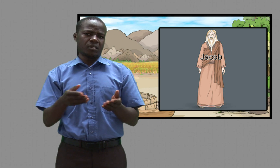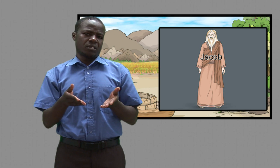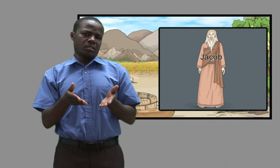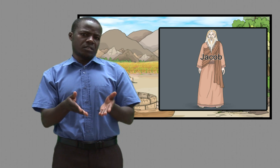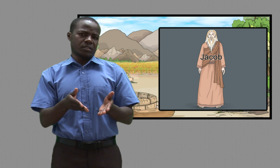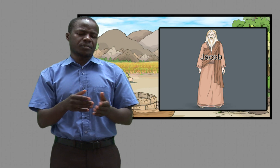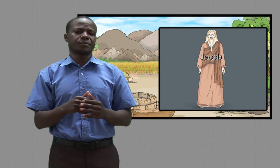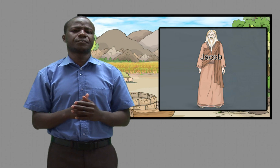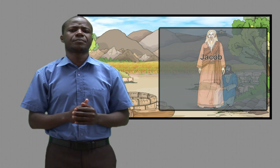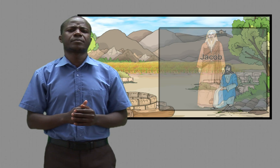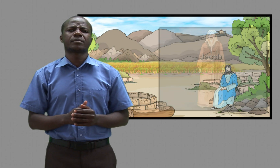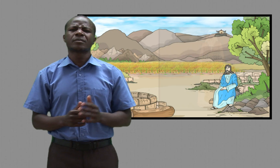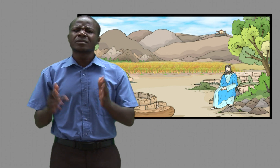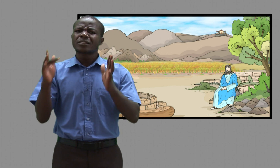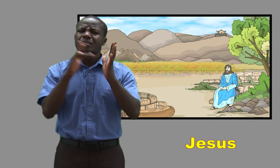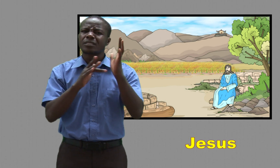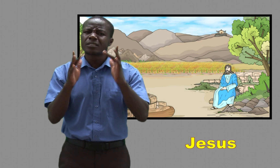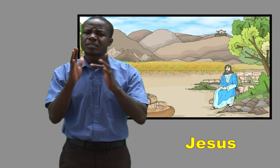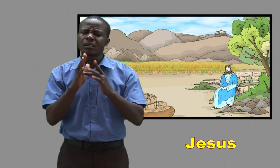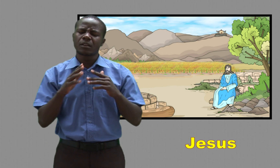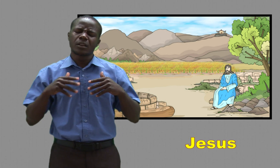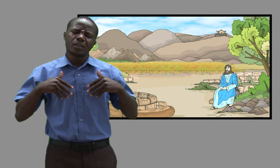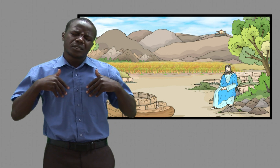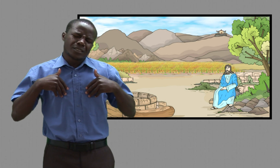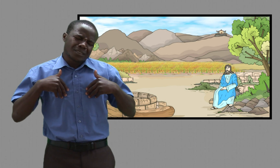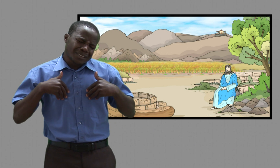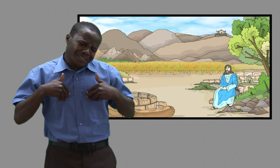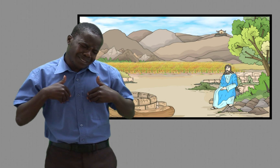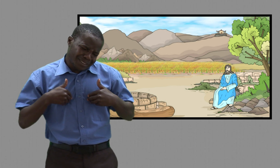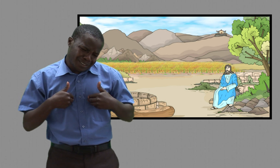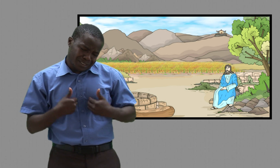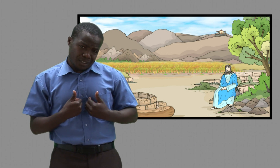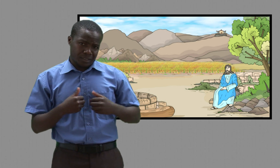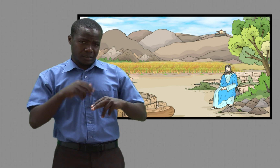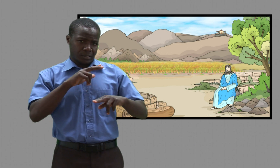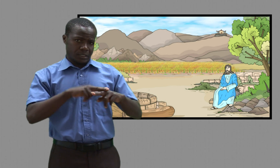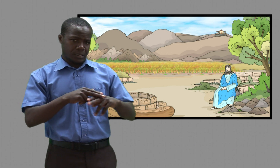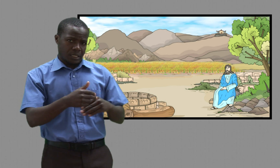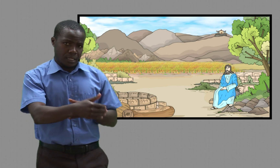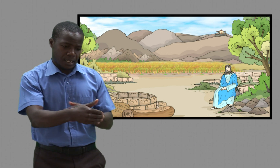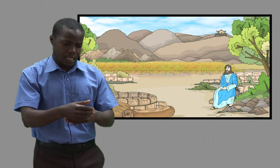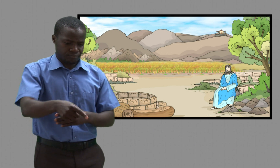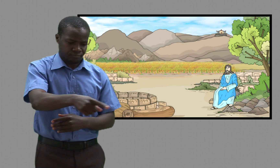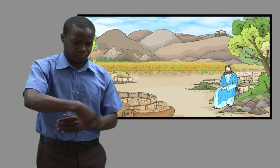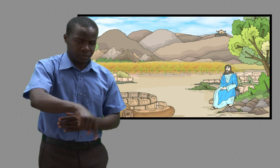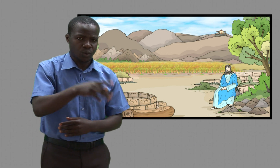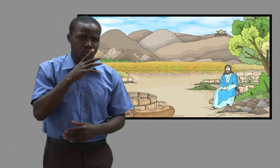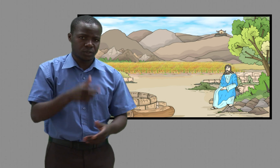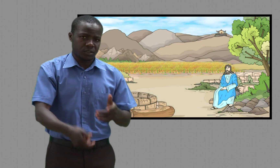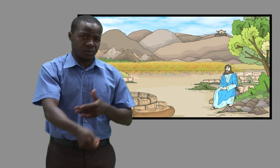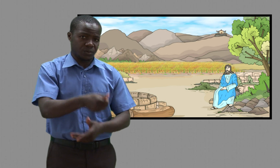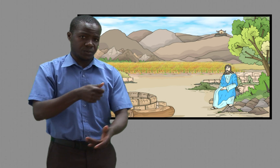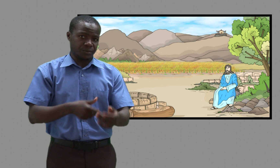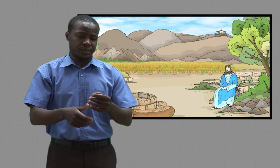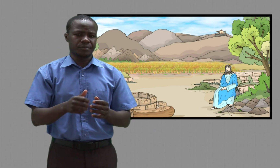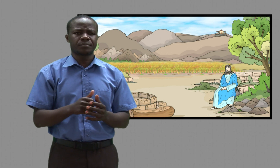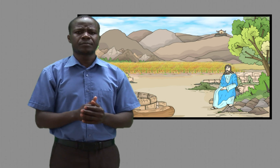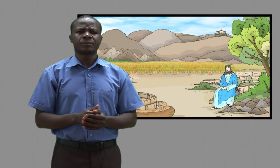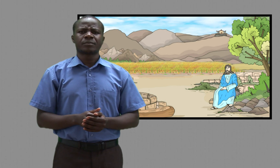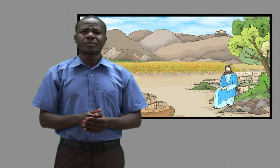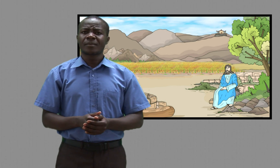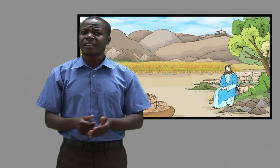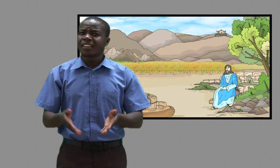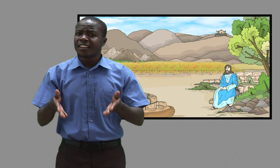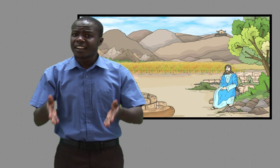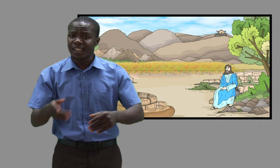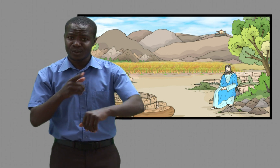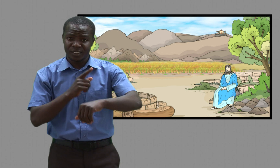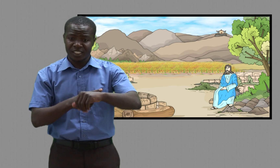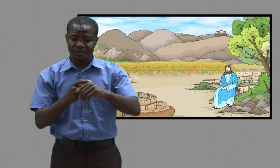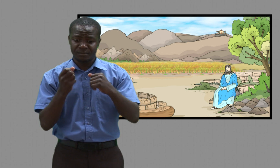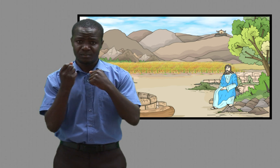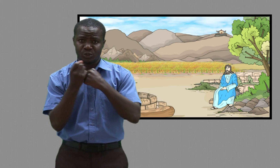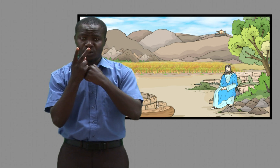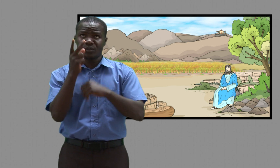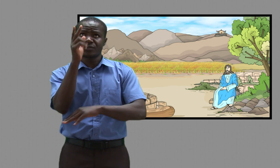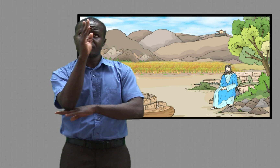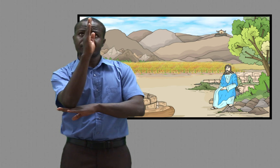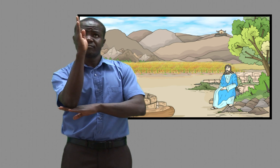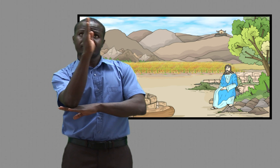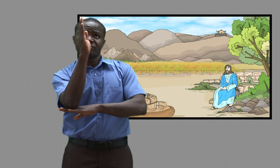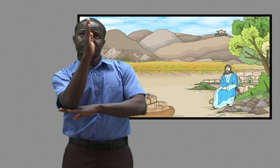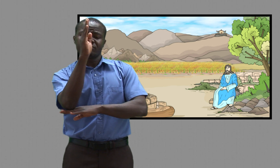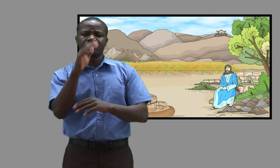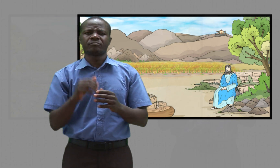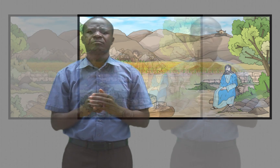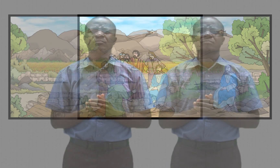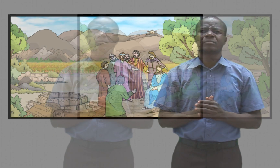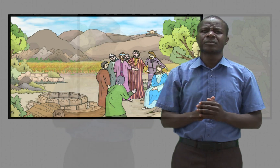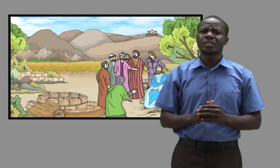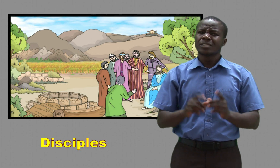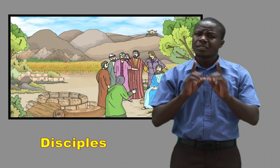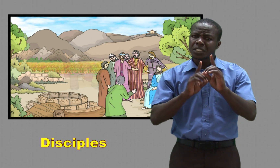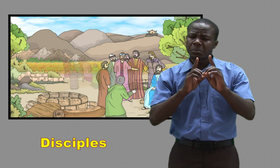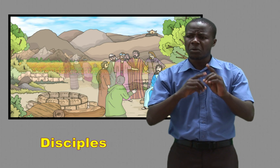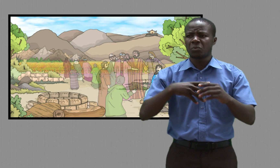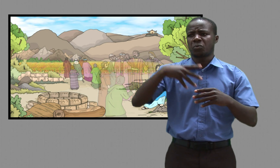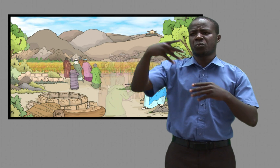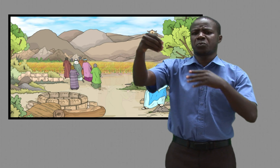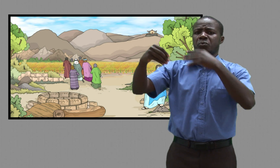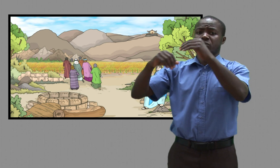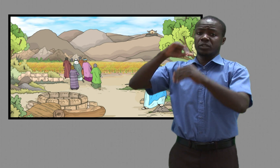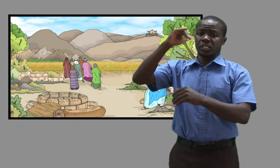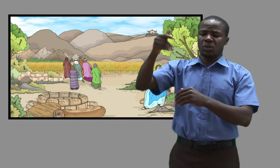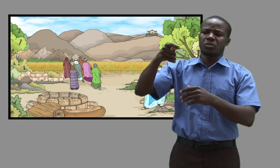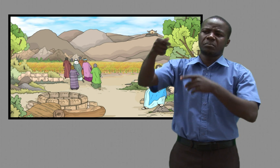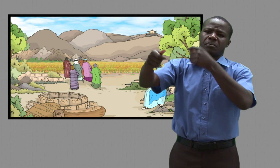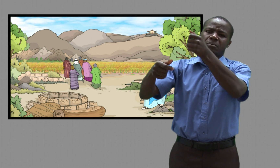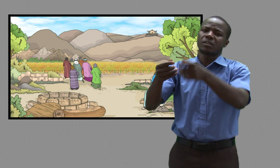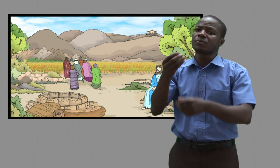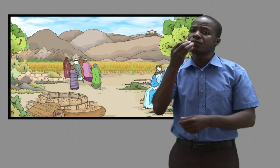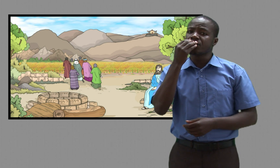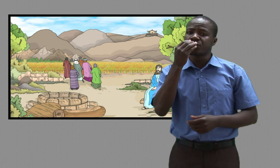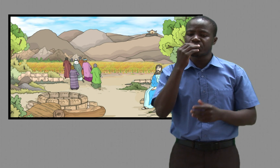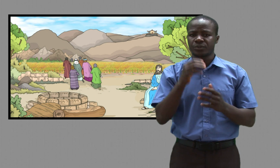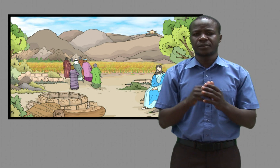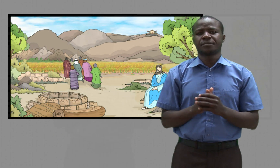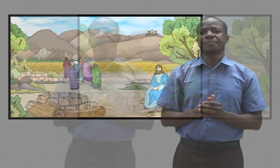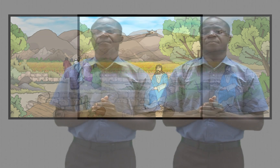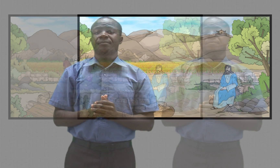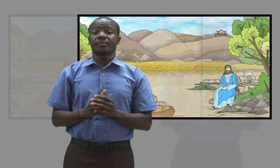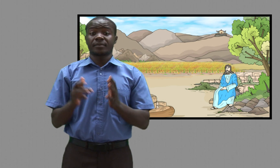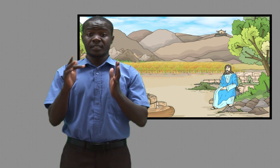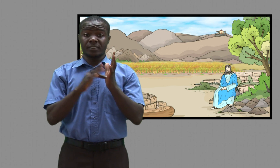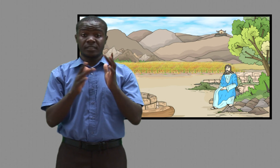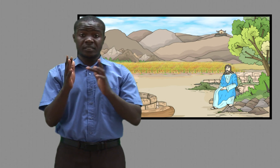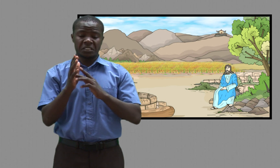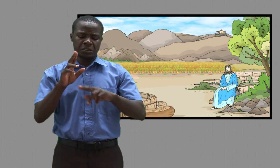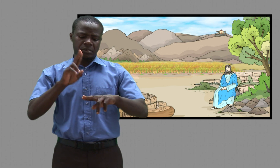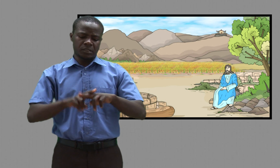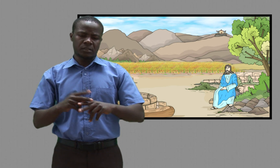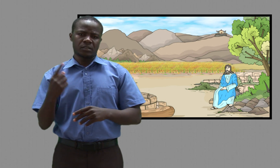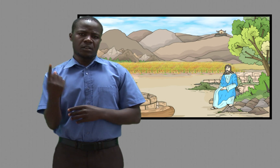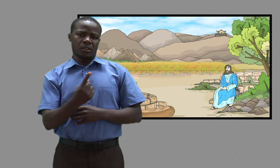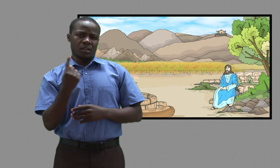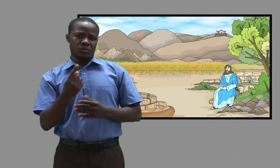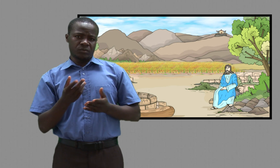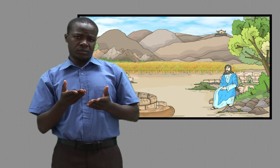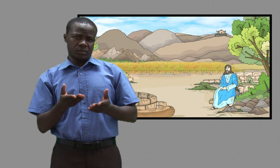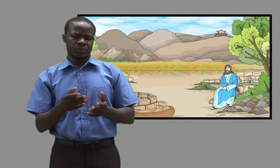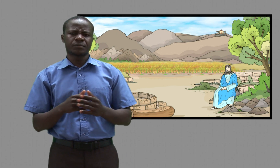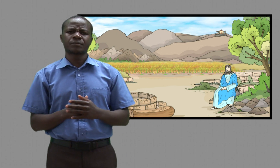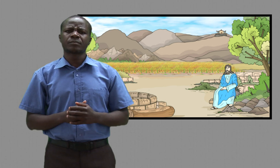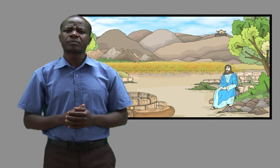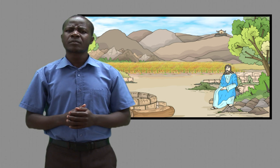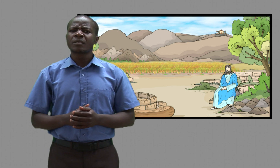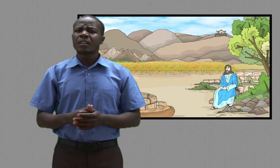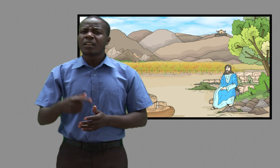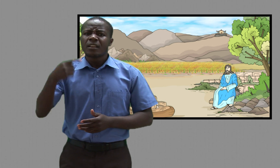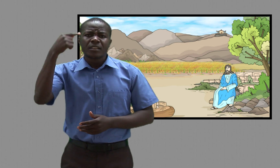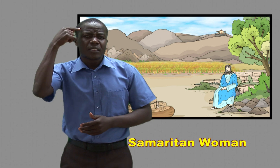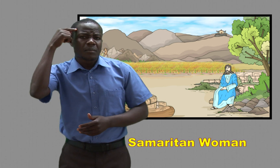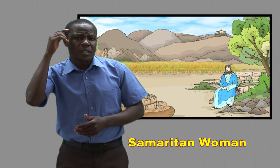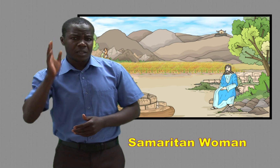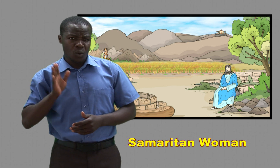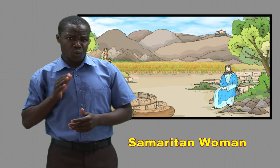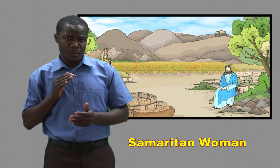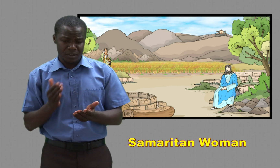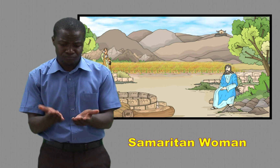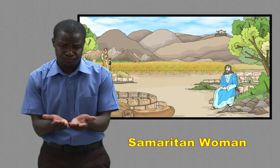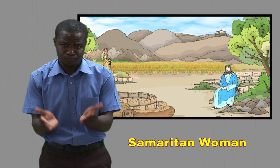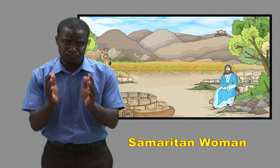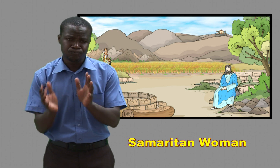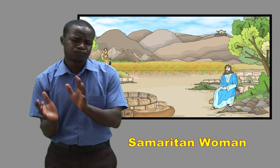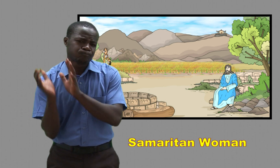Since Jacob’s well was there, Jesus, weary from His journey, sat down by the well. It was about the sixth hour.